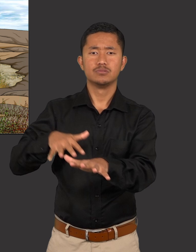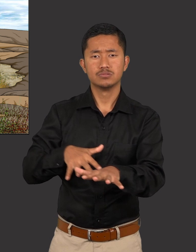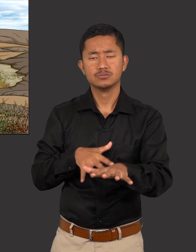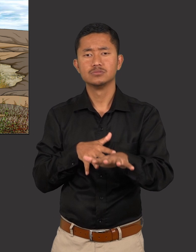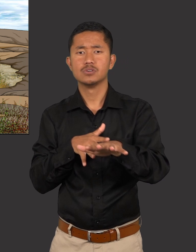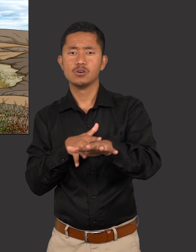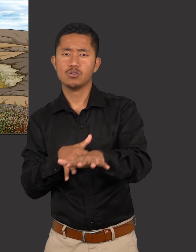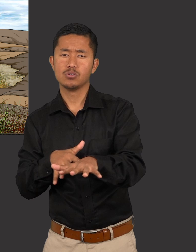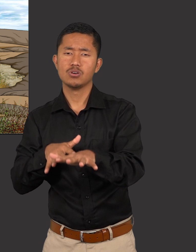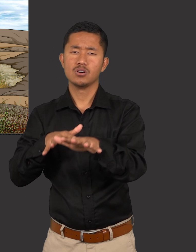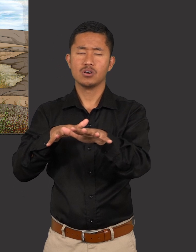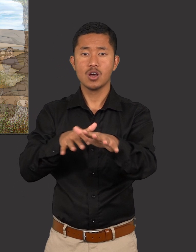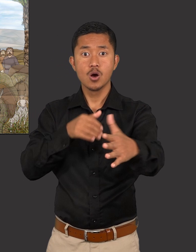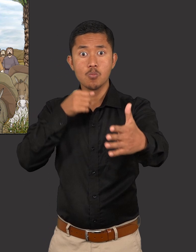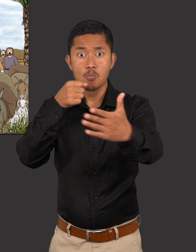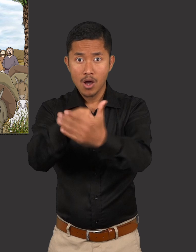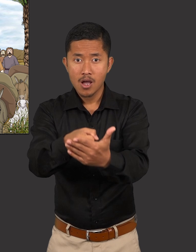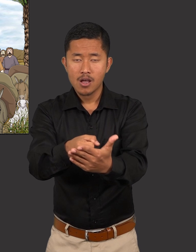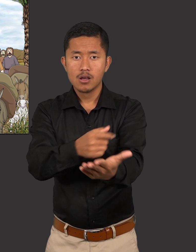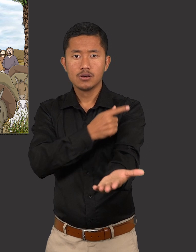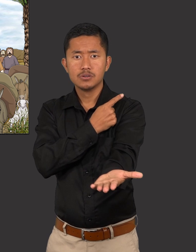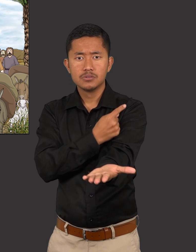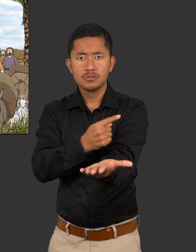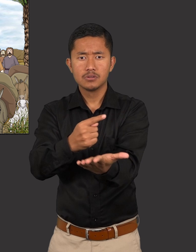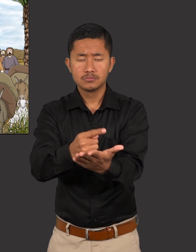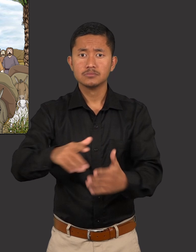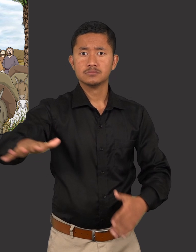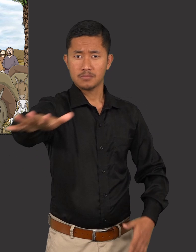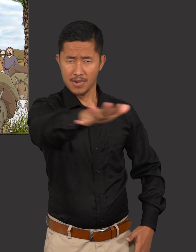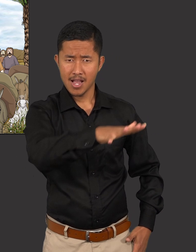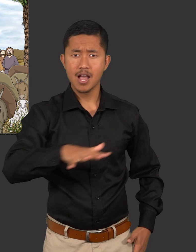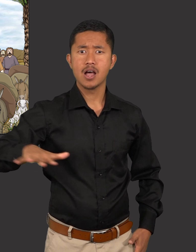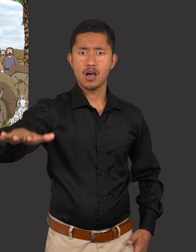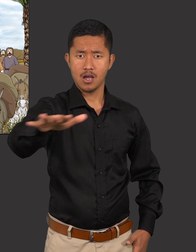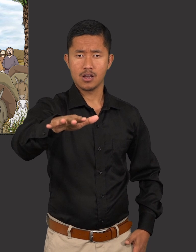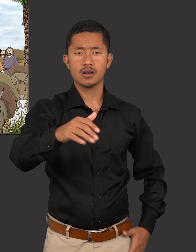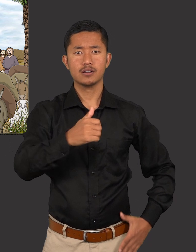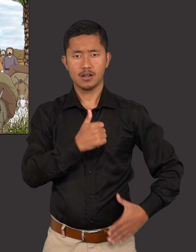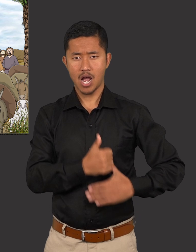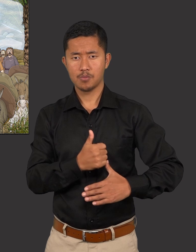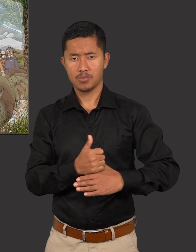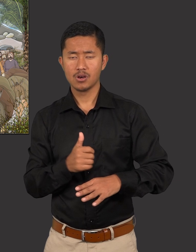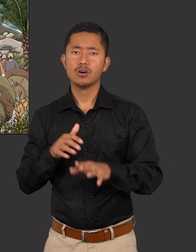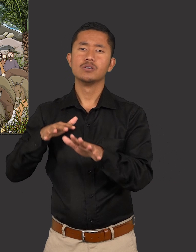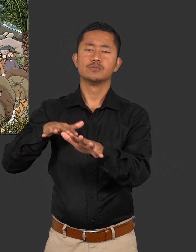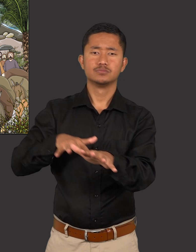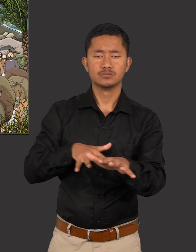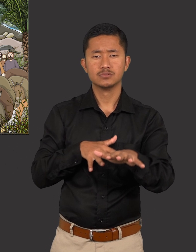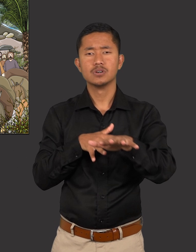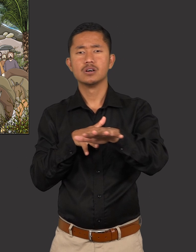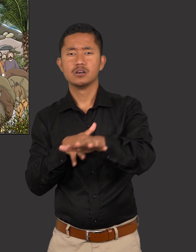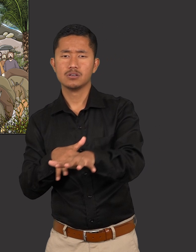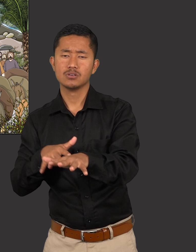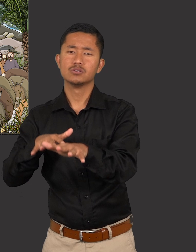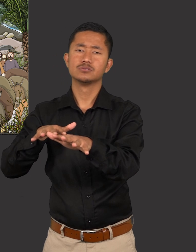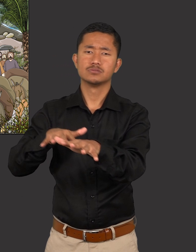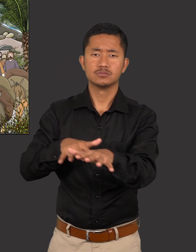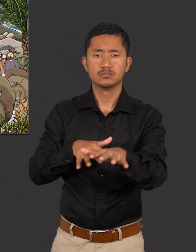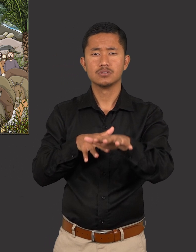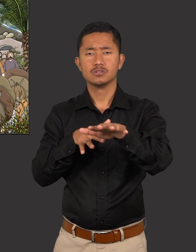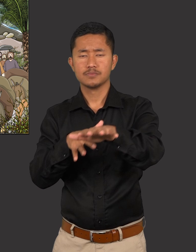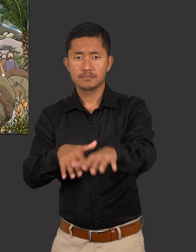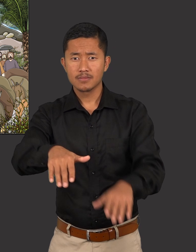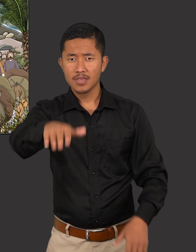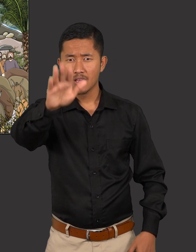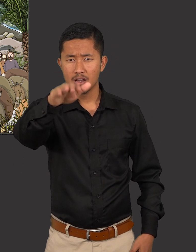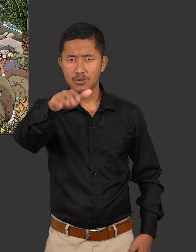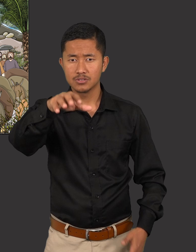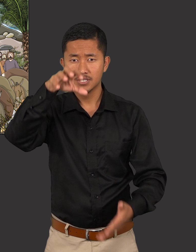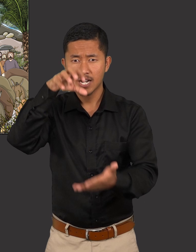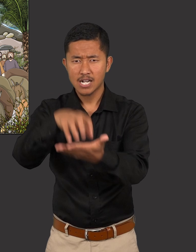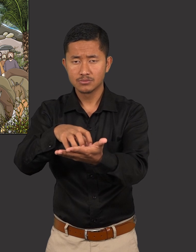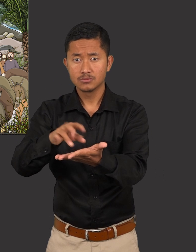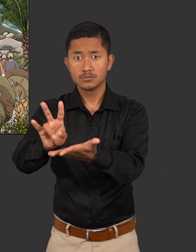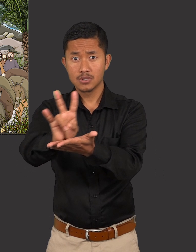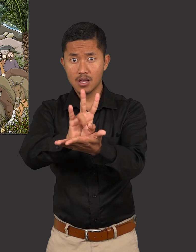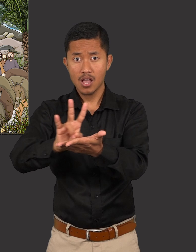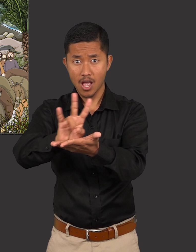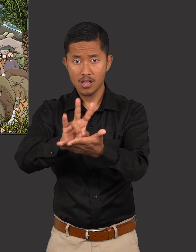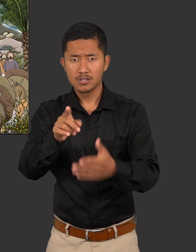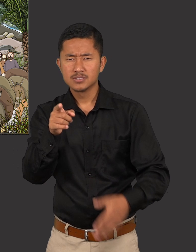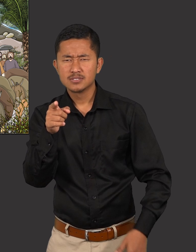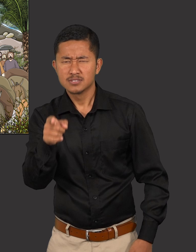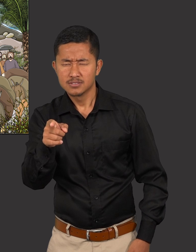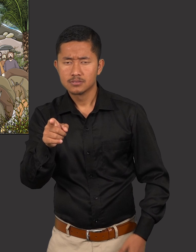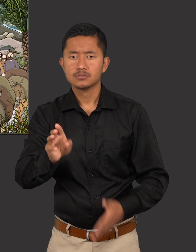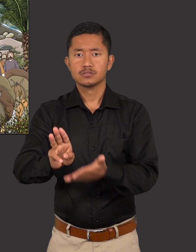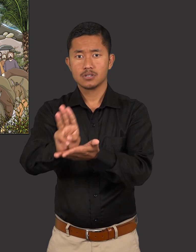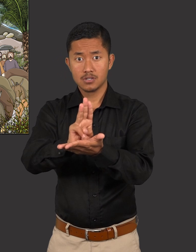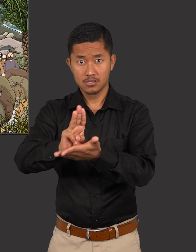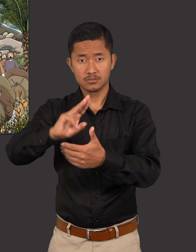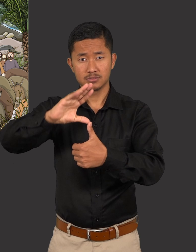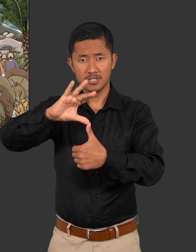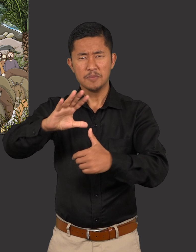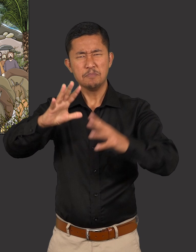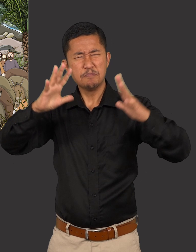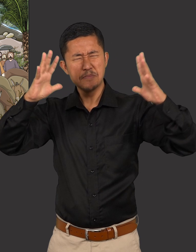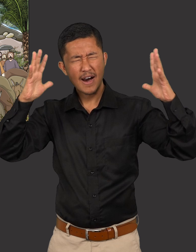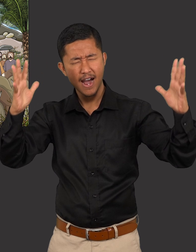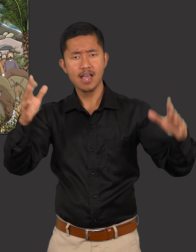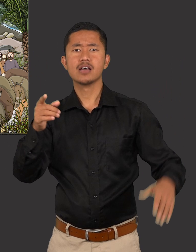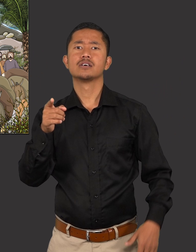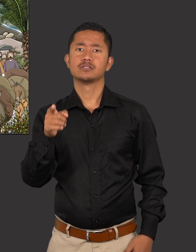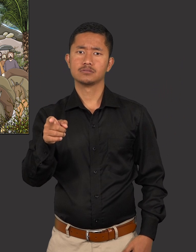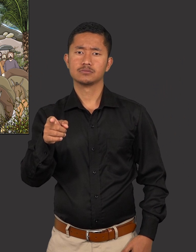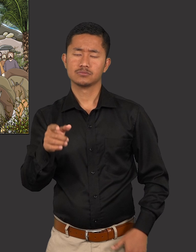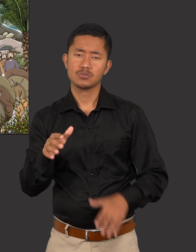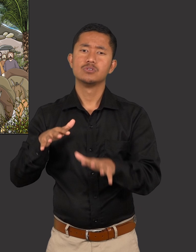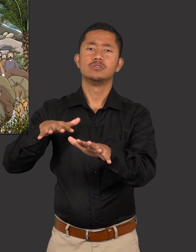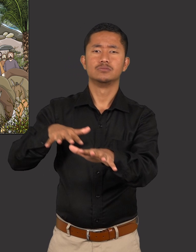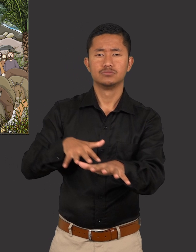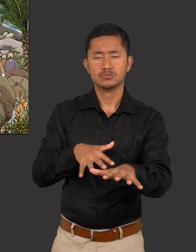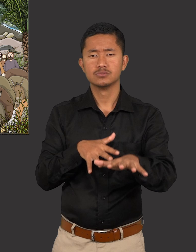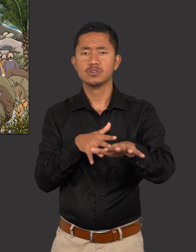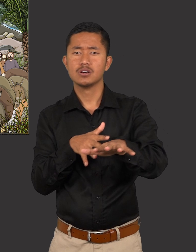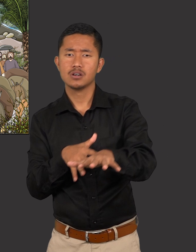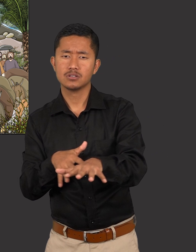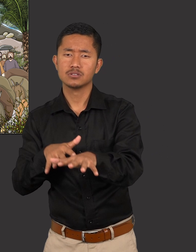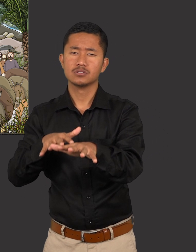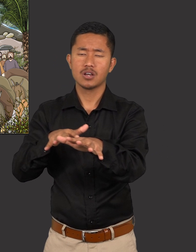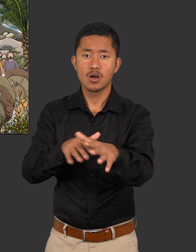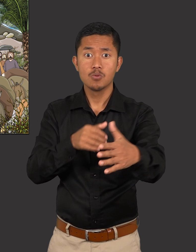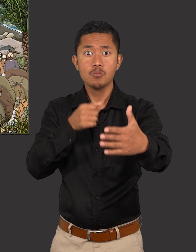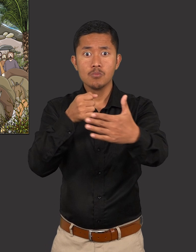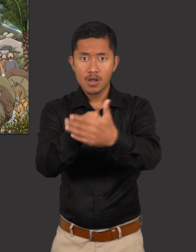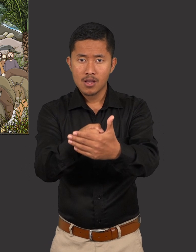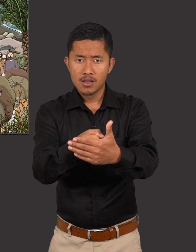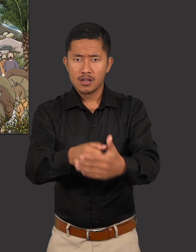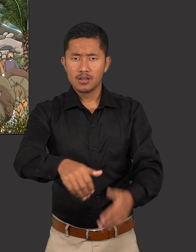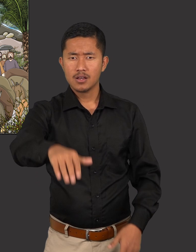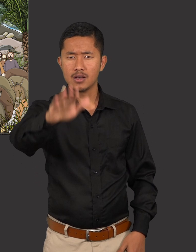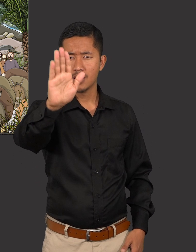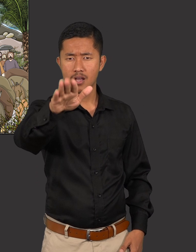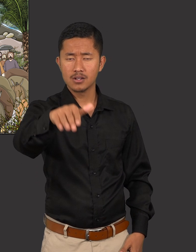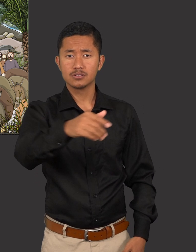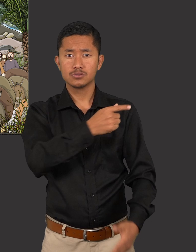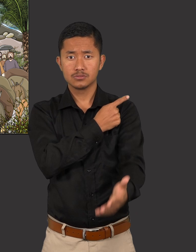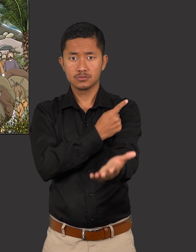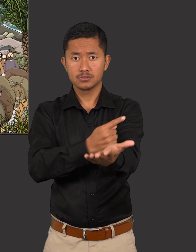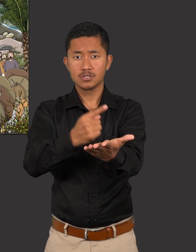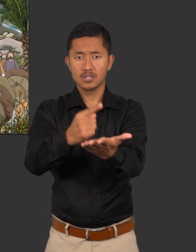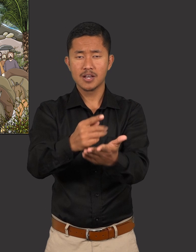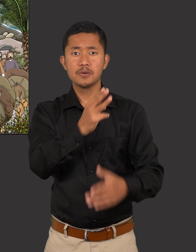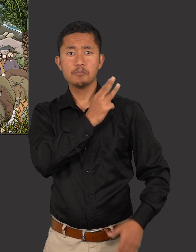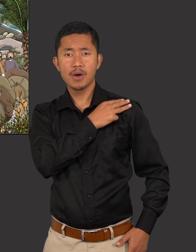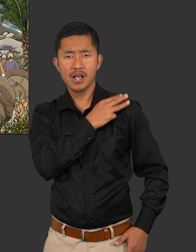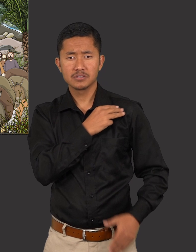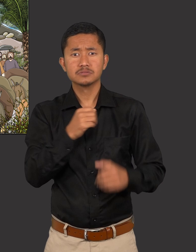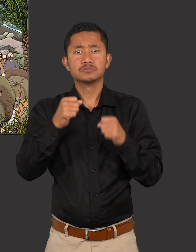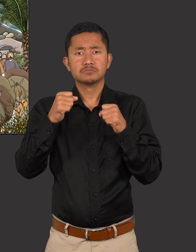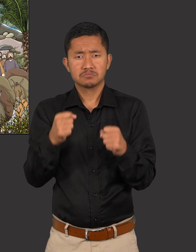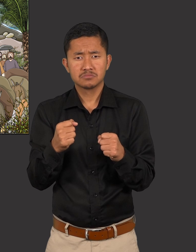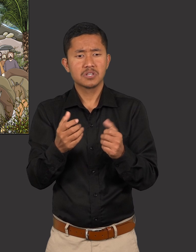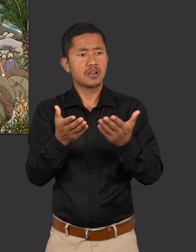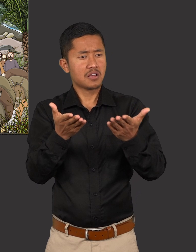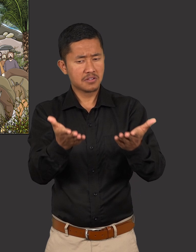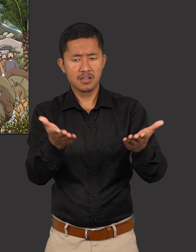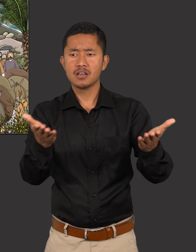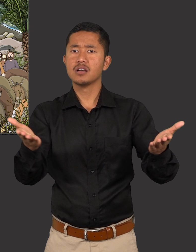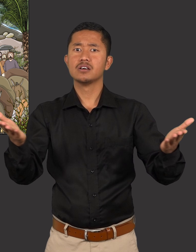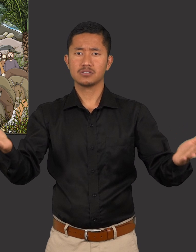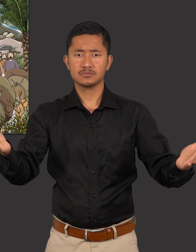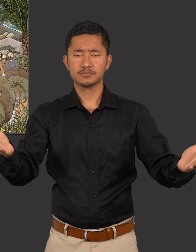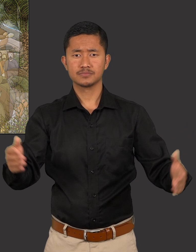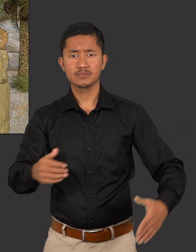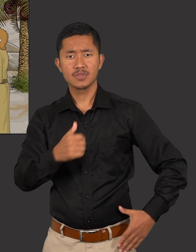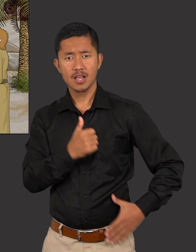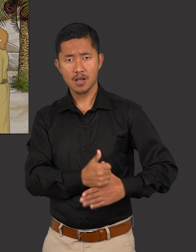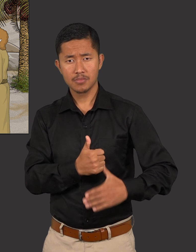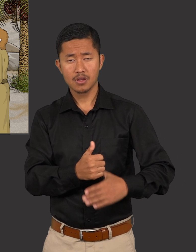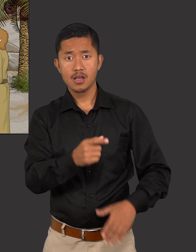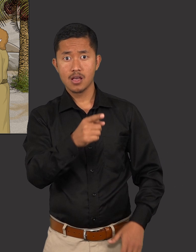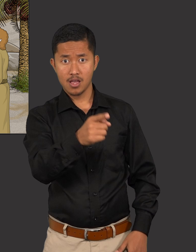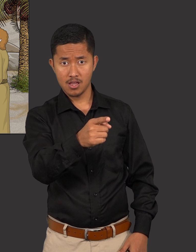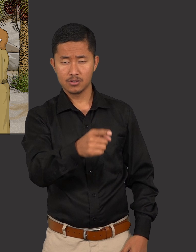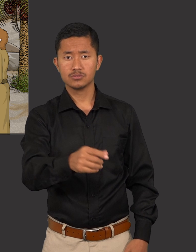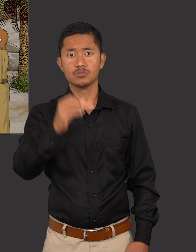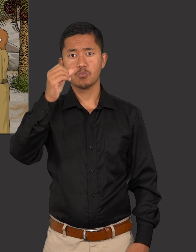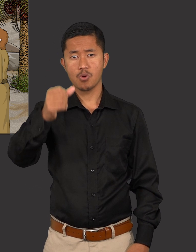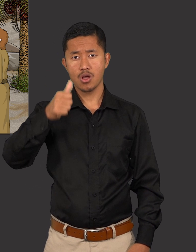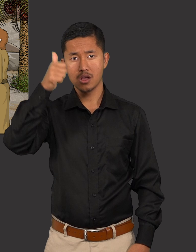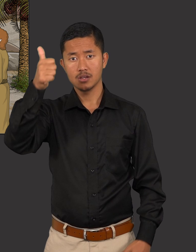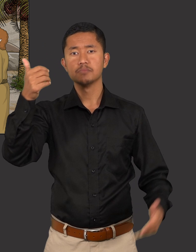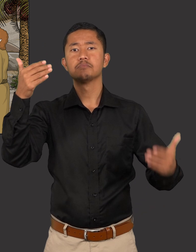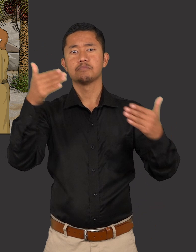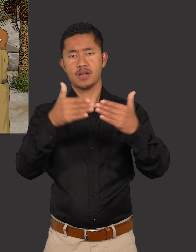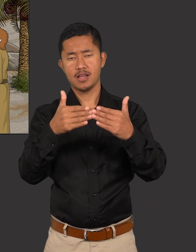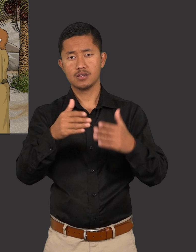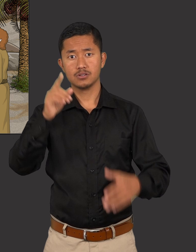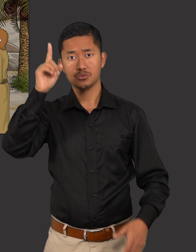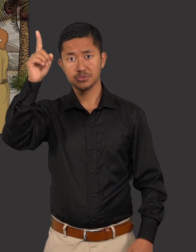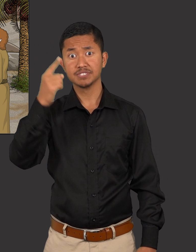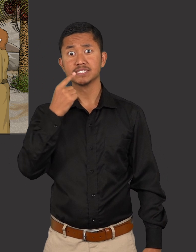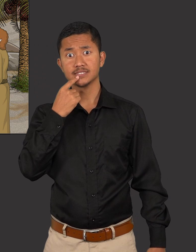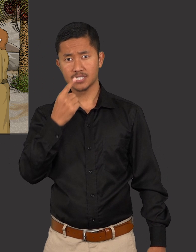When they came to the land of Canaan, Abram traveled through the land as far as the site of the Oak of Moreh at Shechem. And at that time the Canaanites were in the land.